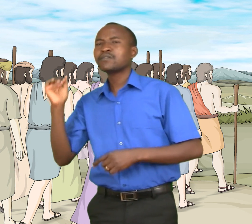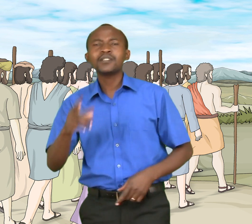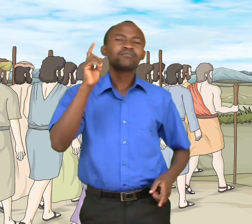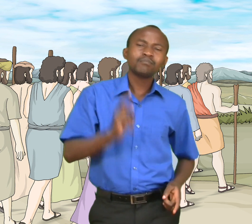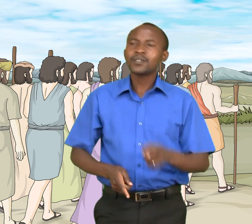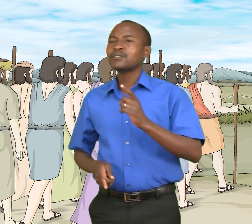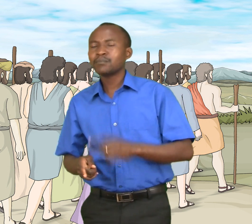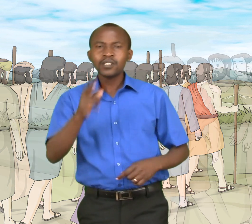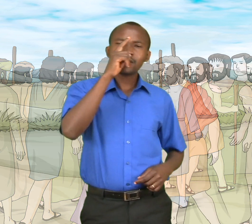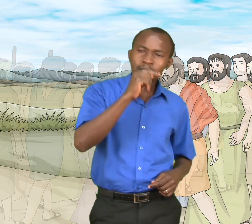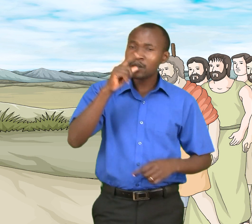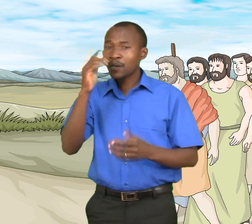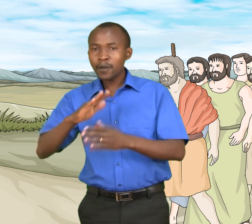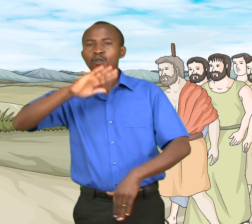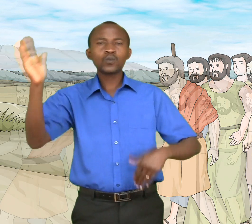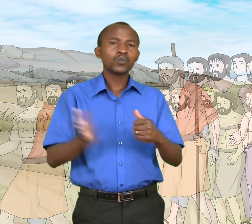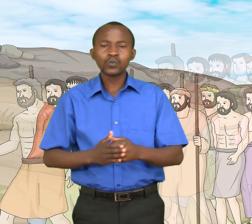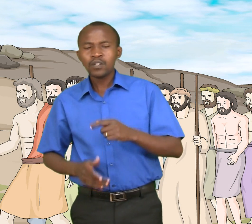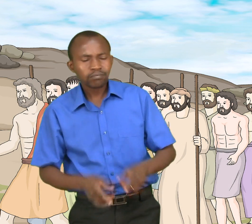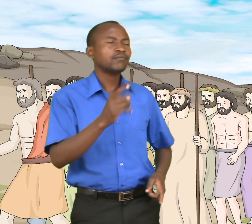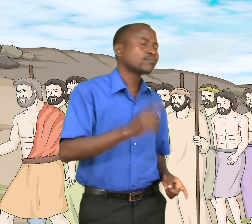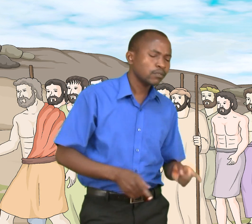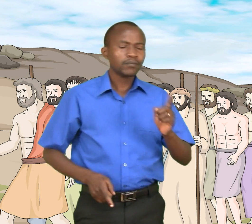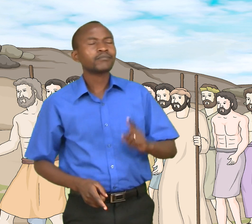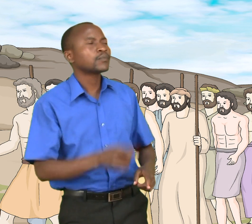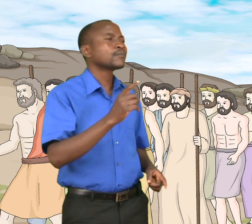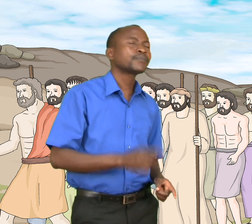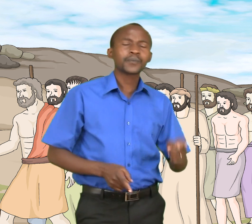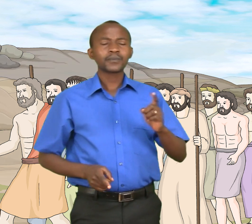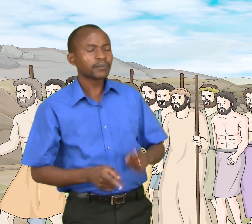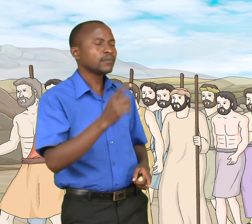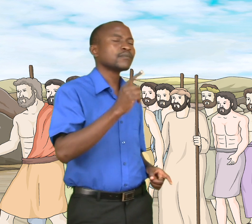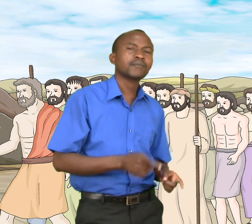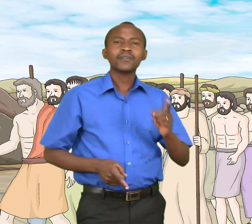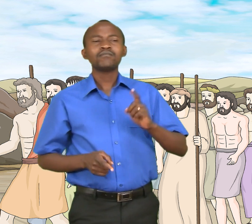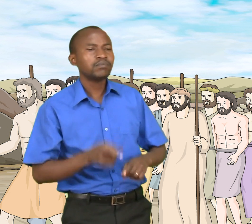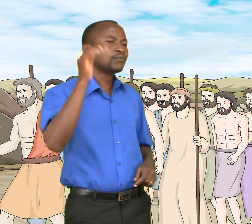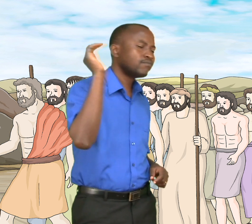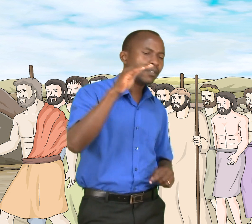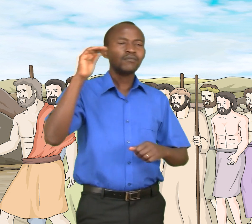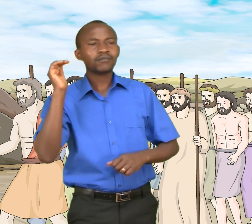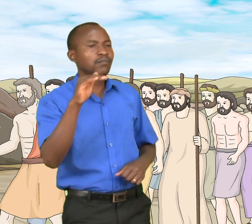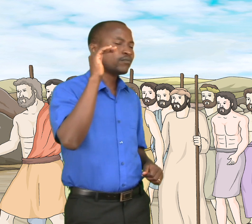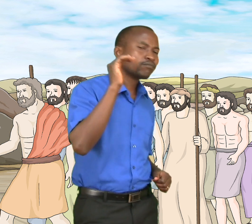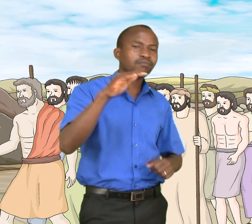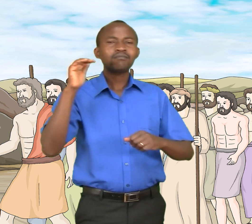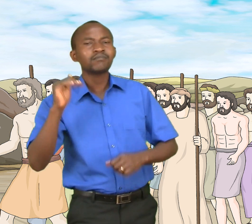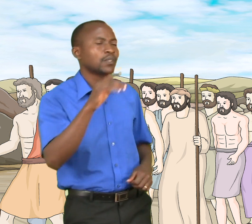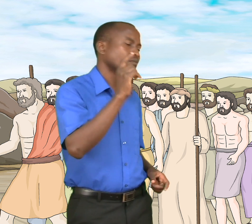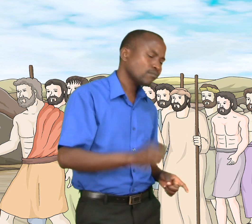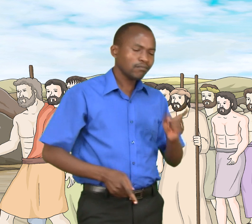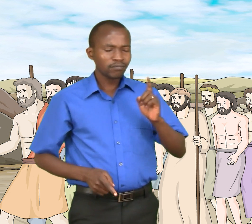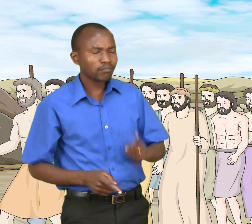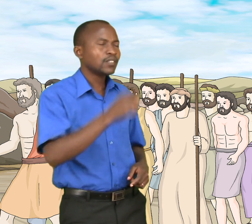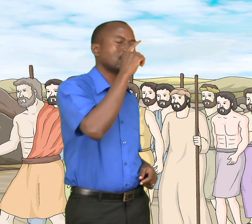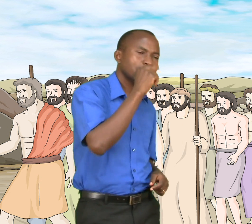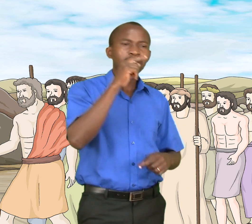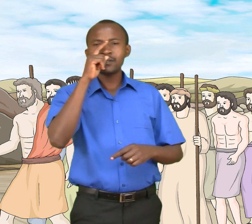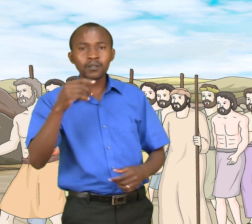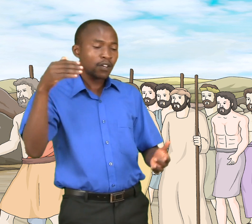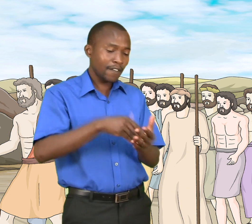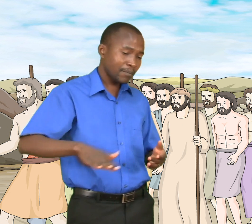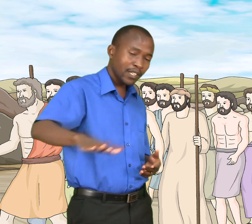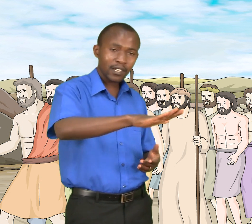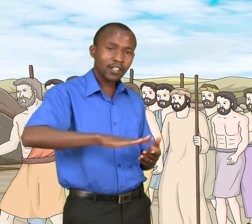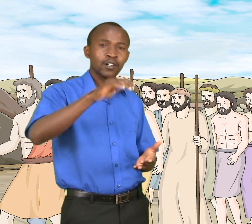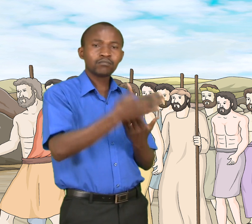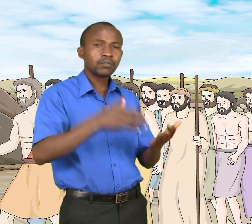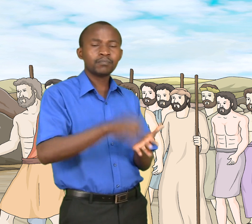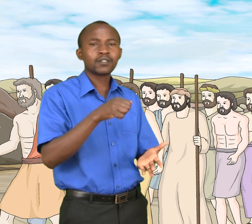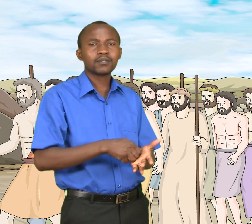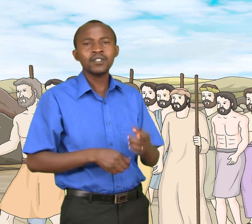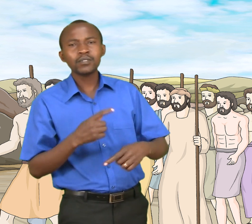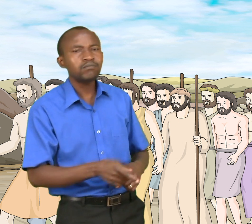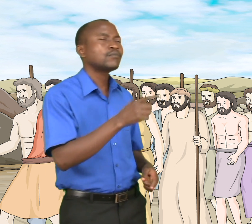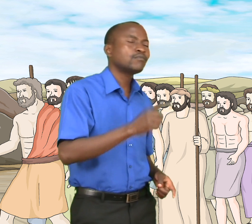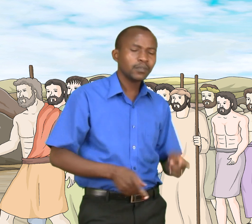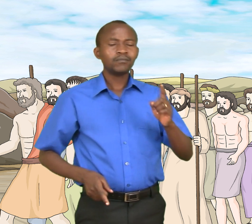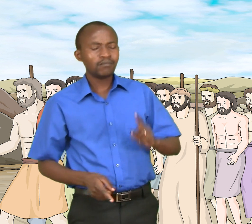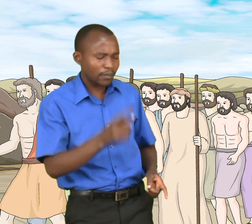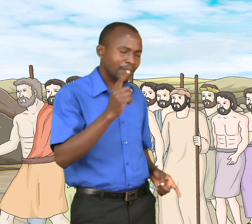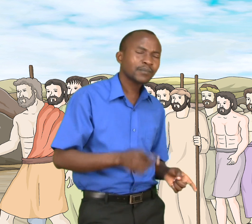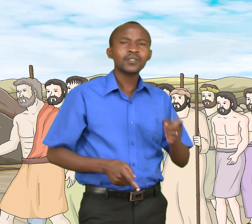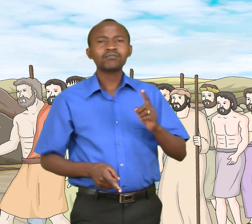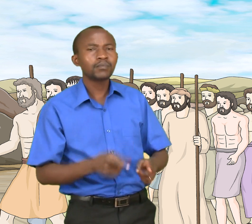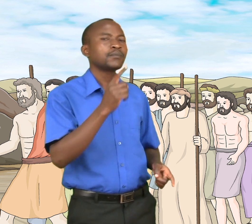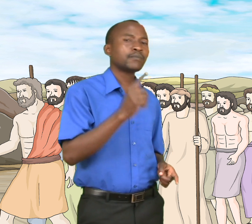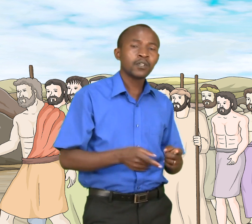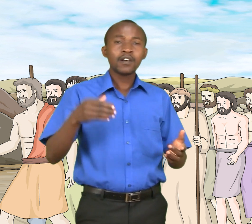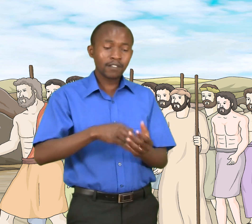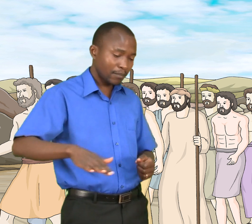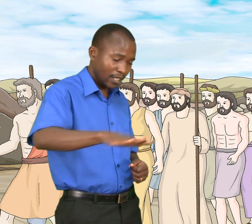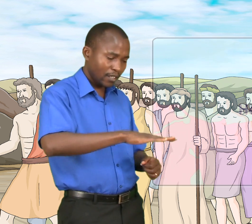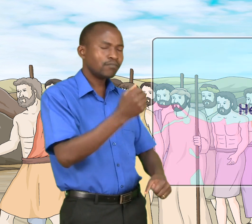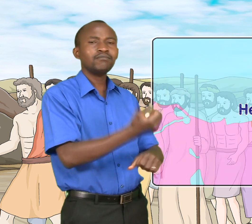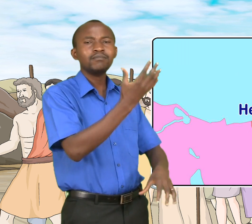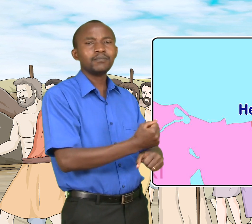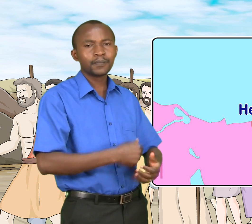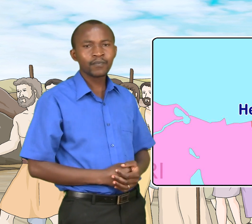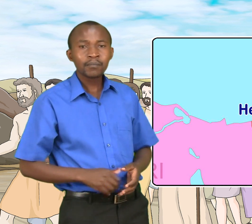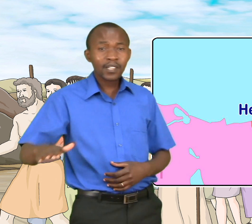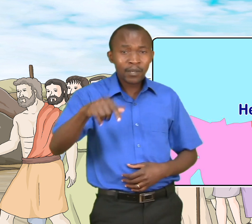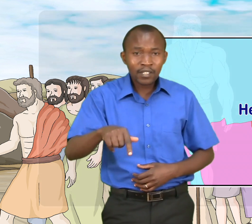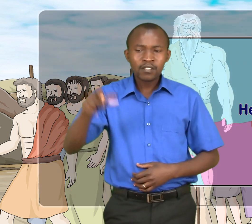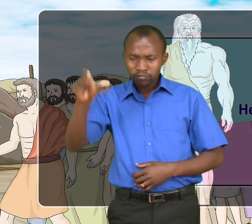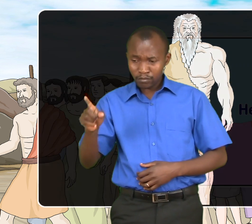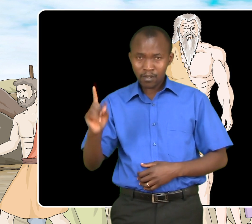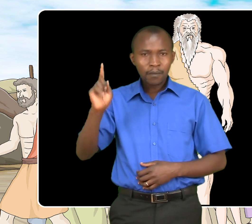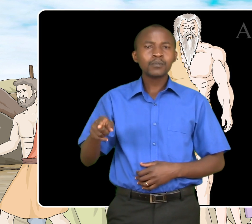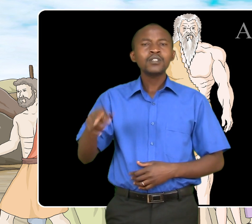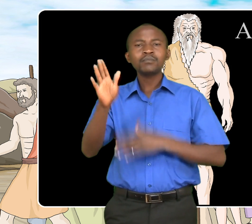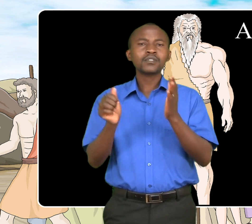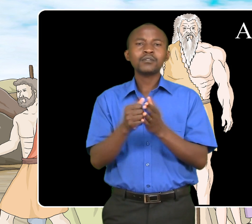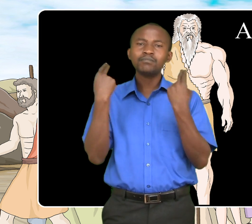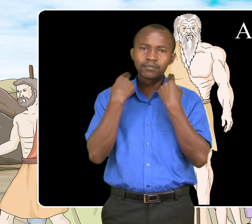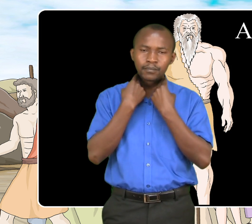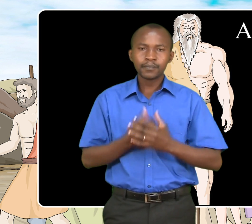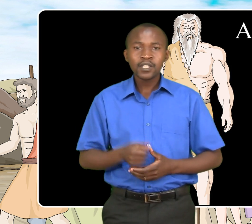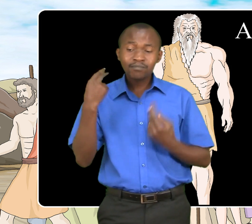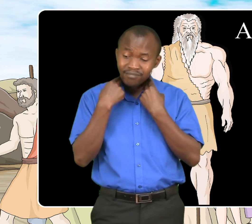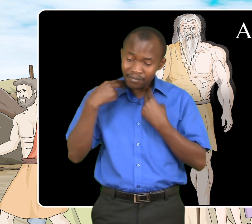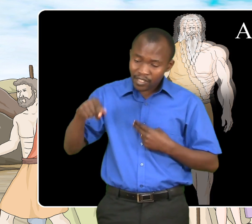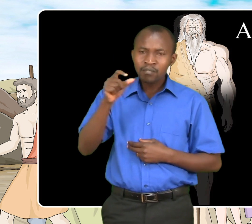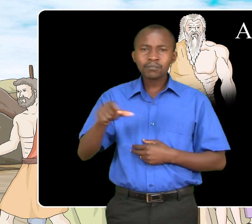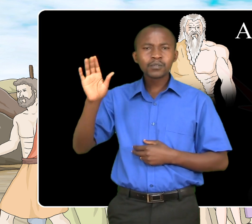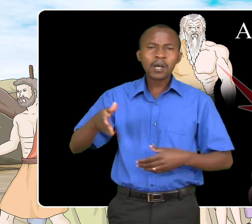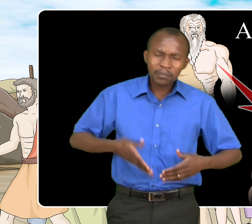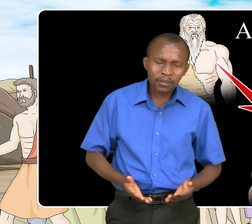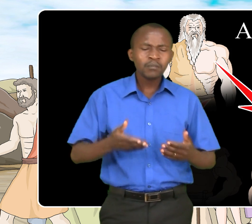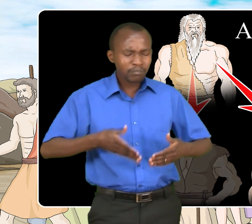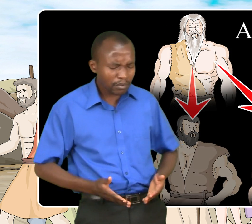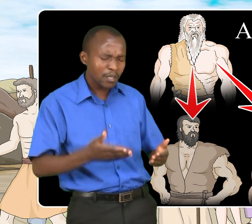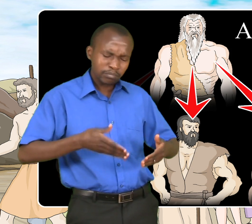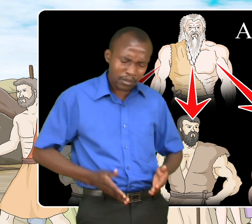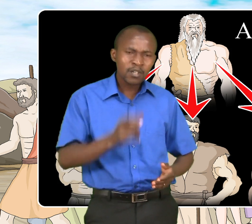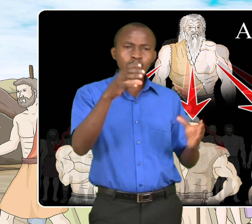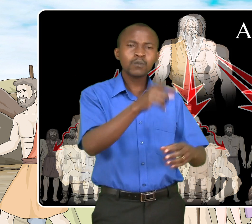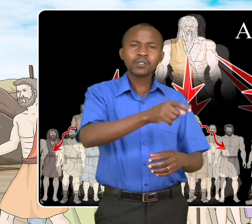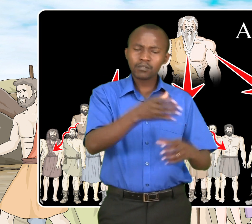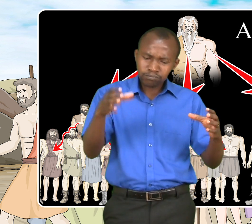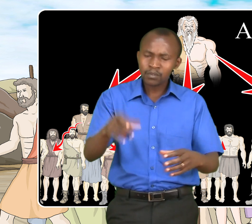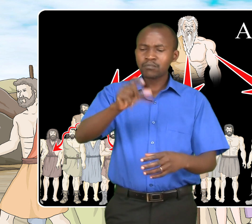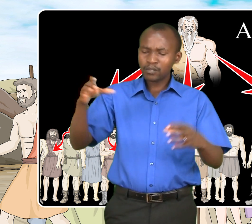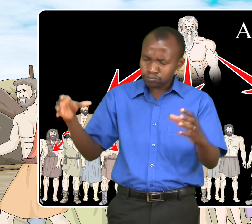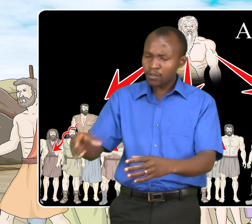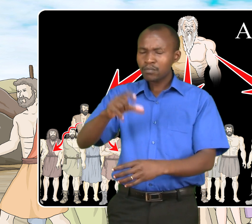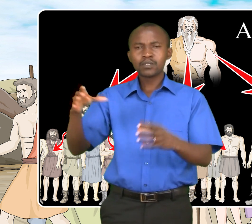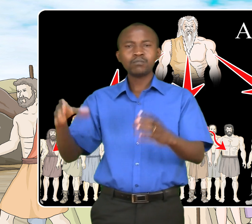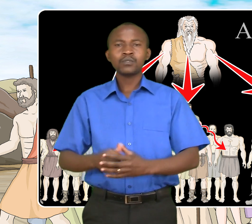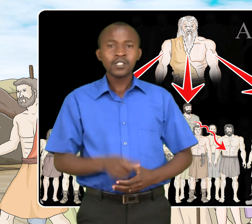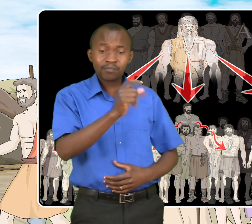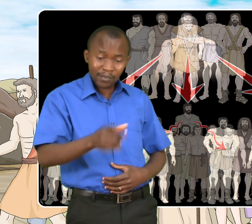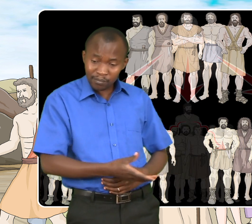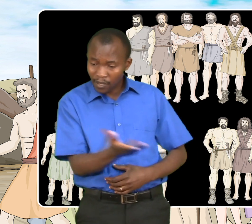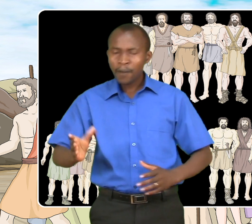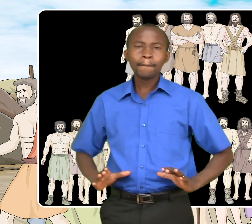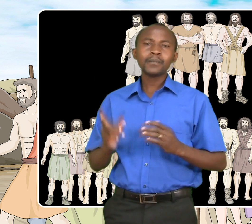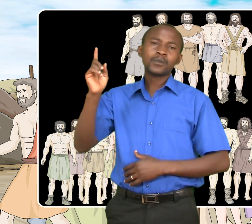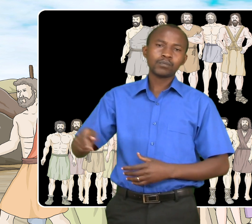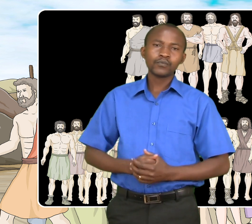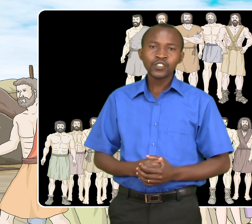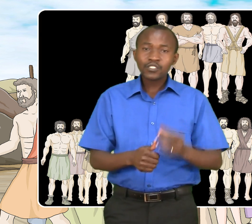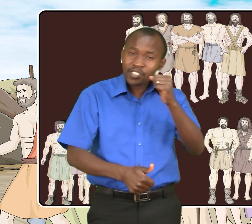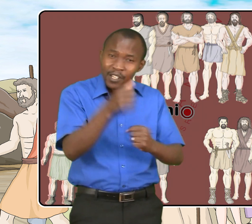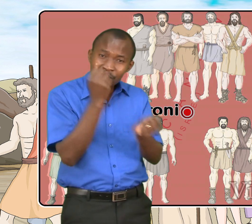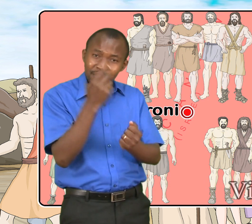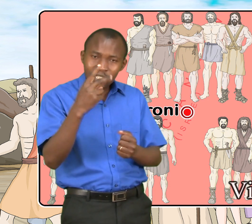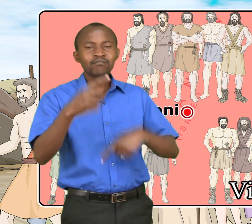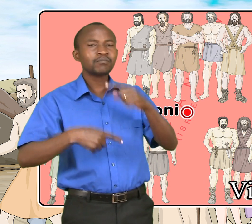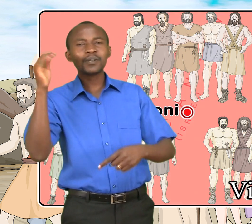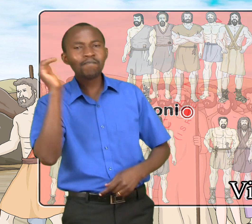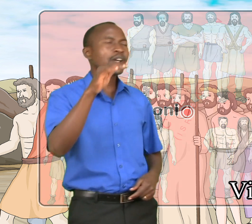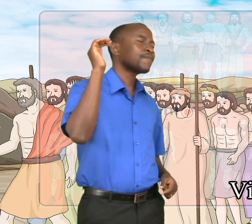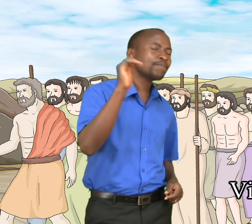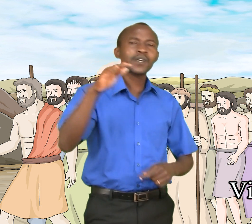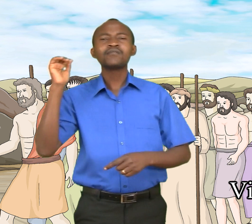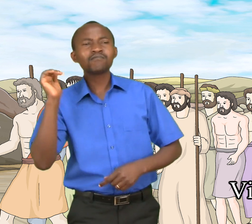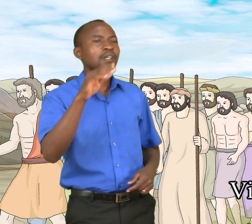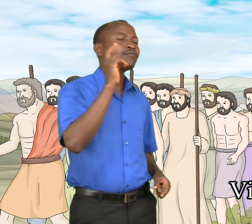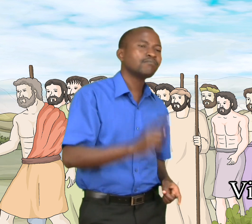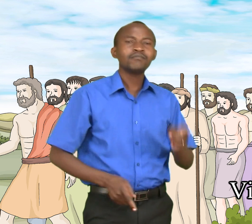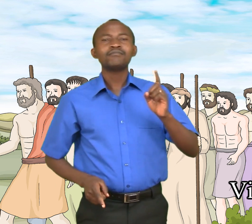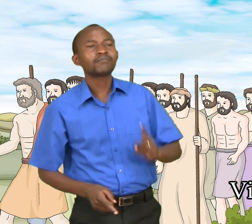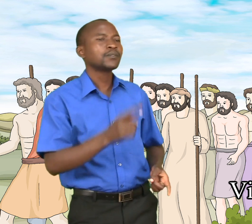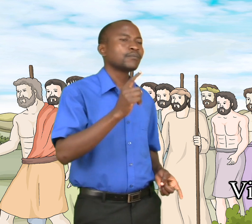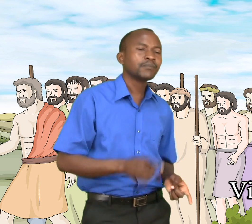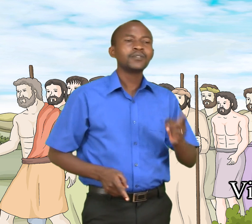They went up through the Negev and came to Hebron, where Ahiman, Sheshai, and Talmai, the descendants of Anak, dwelled. It had been built seven years before Zoan in Egypt.